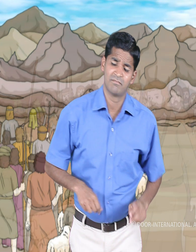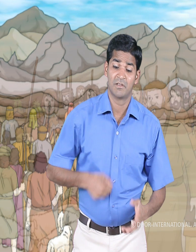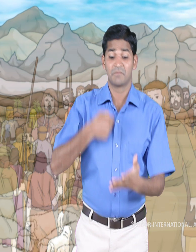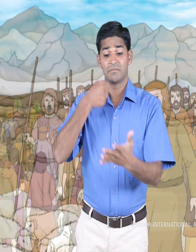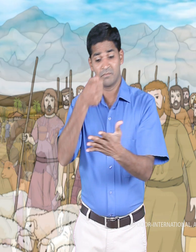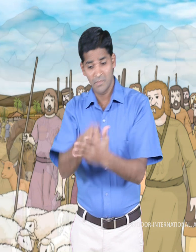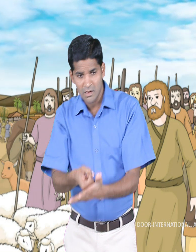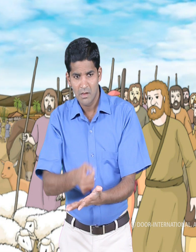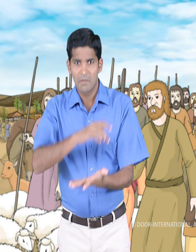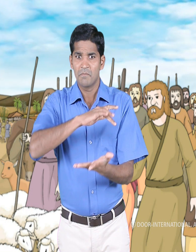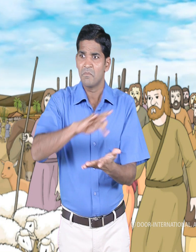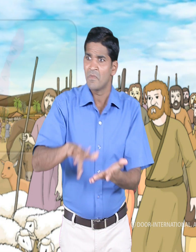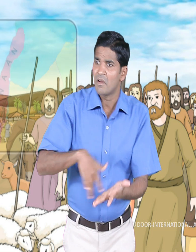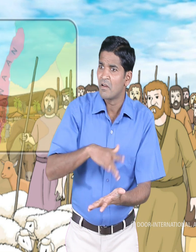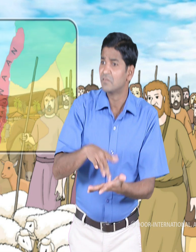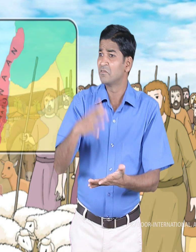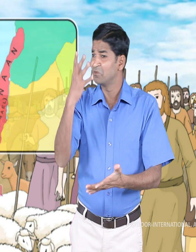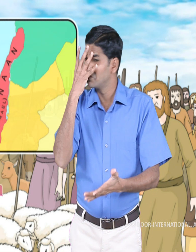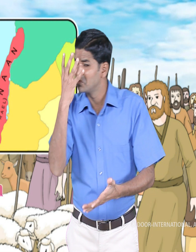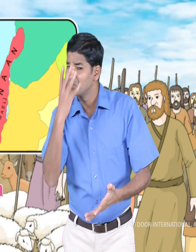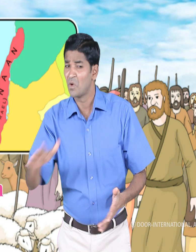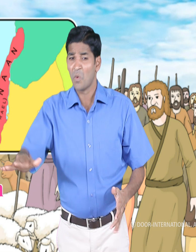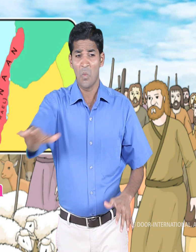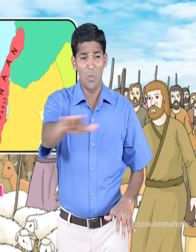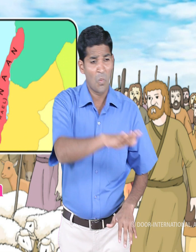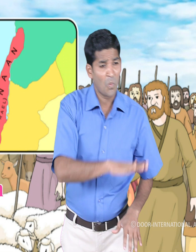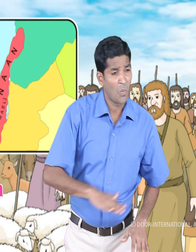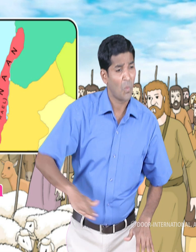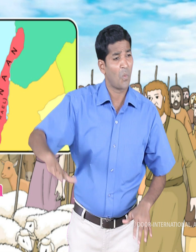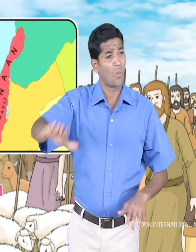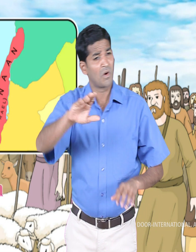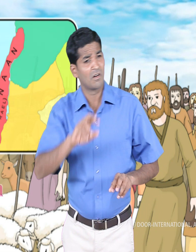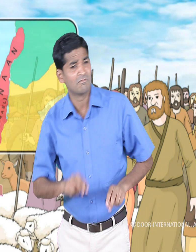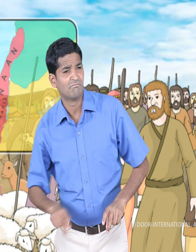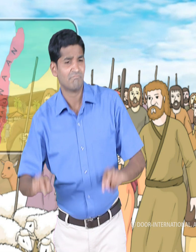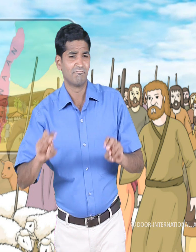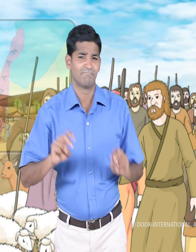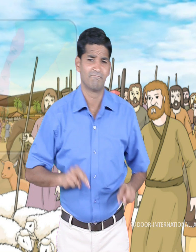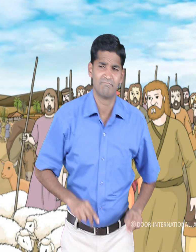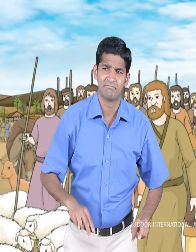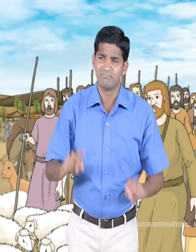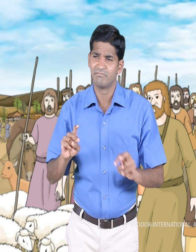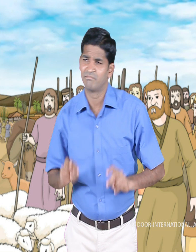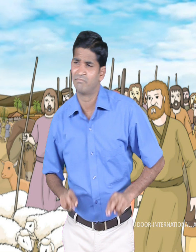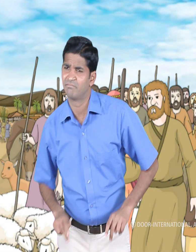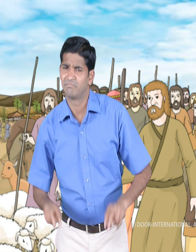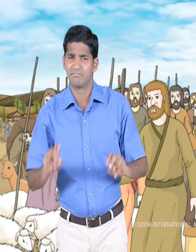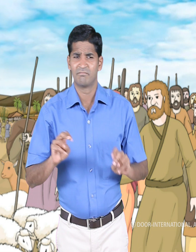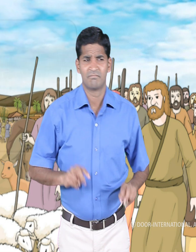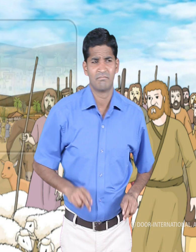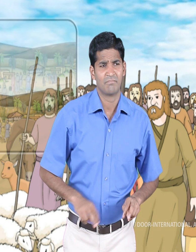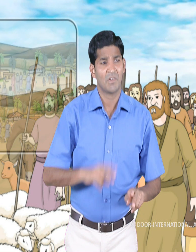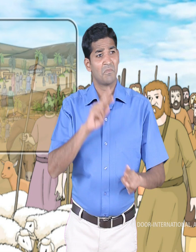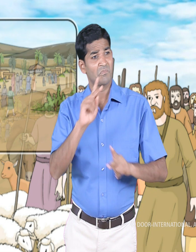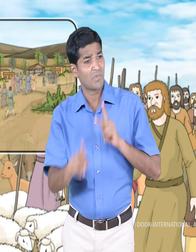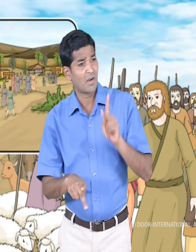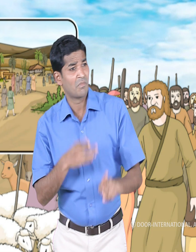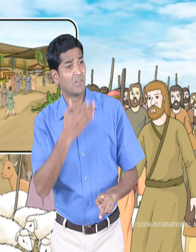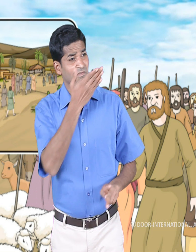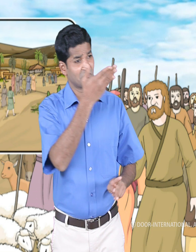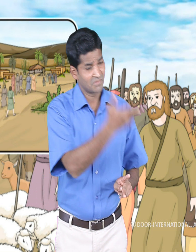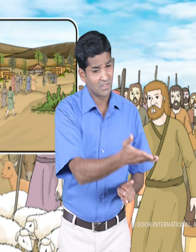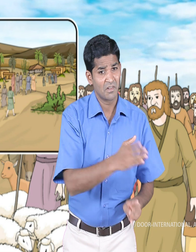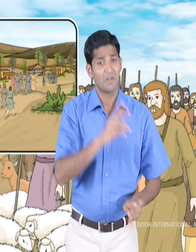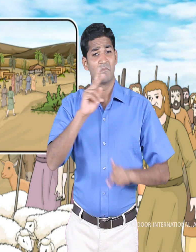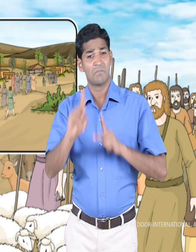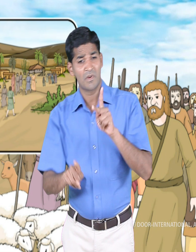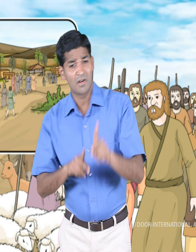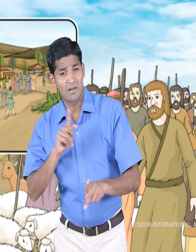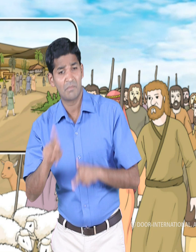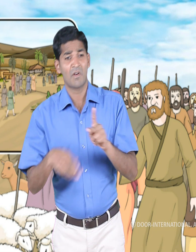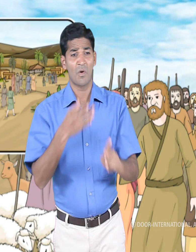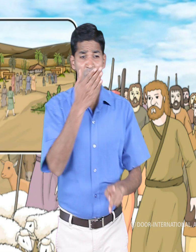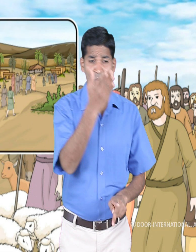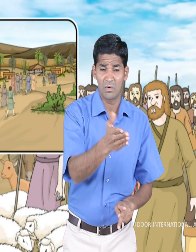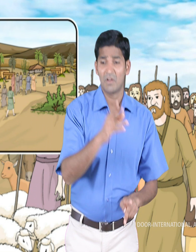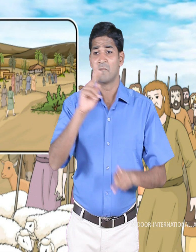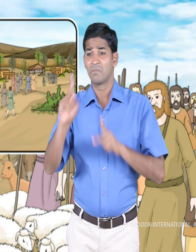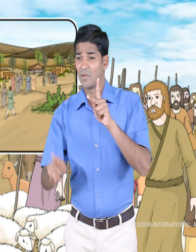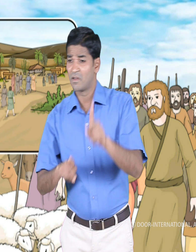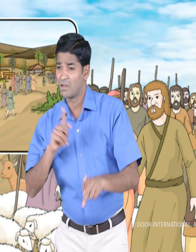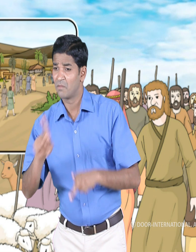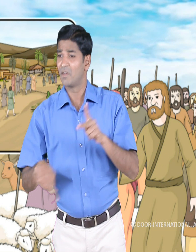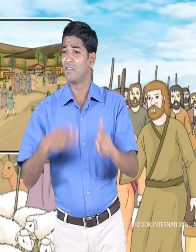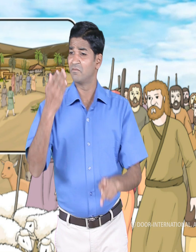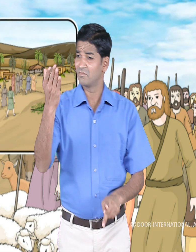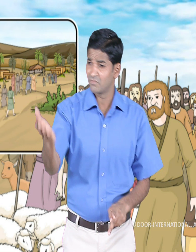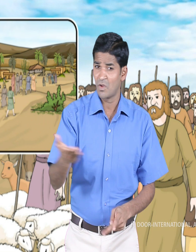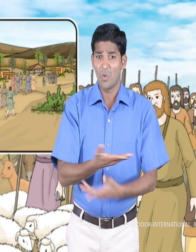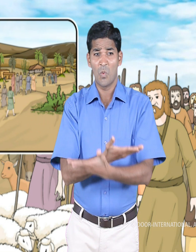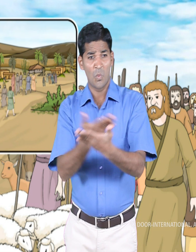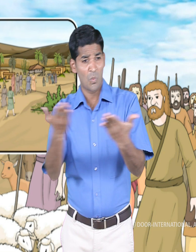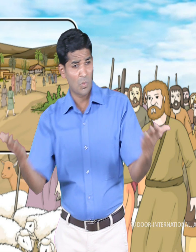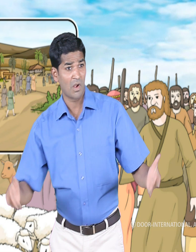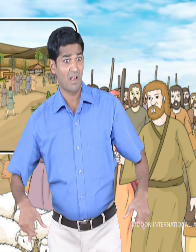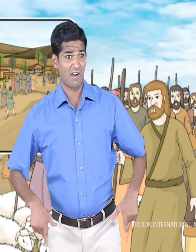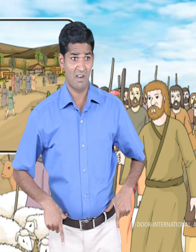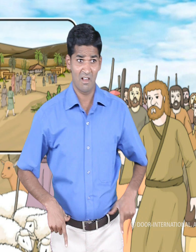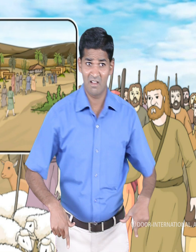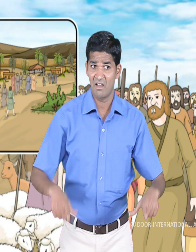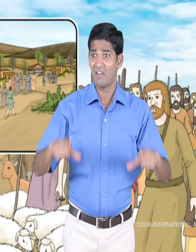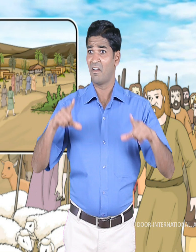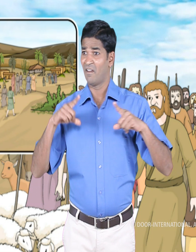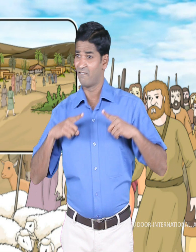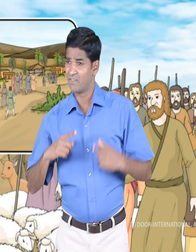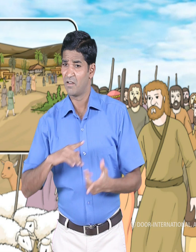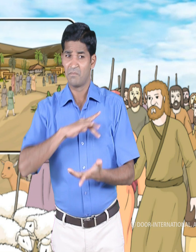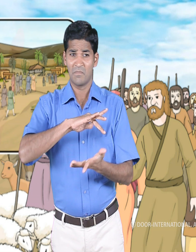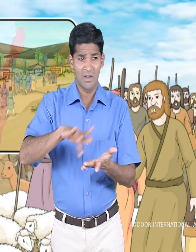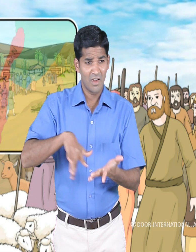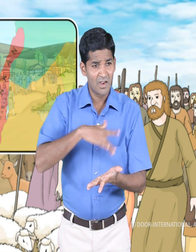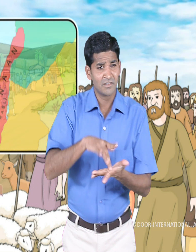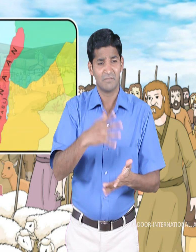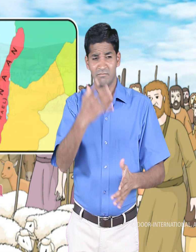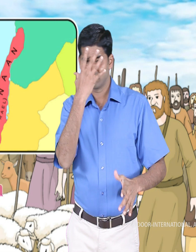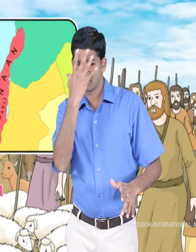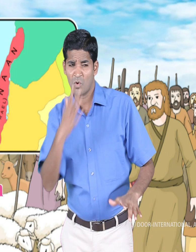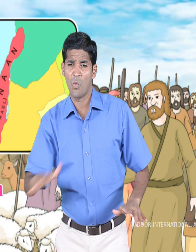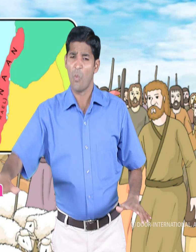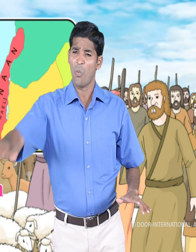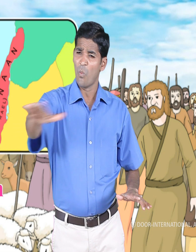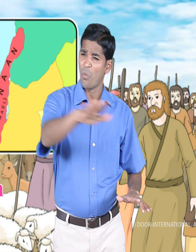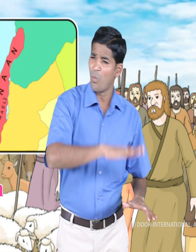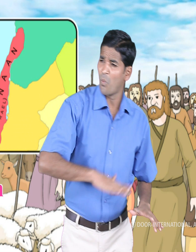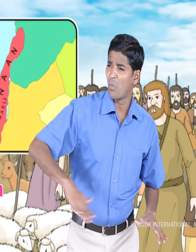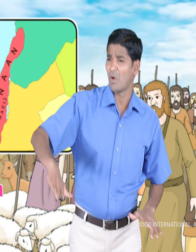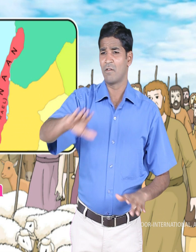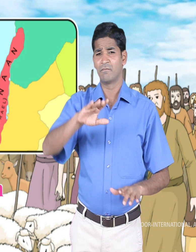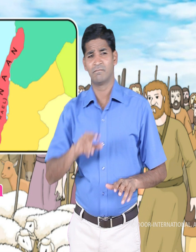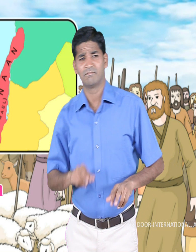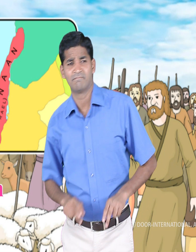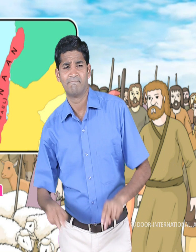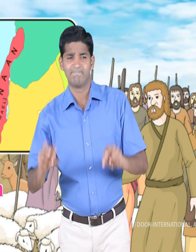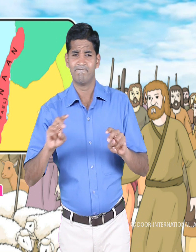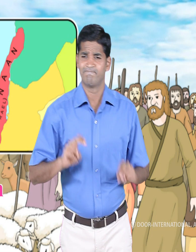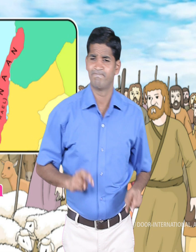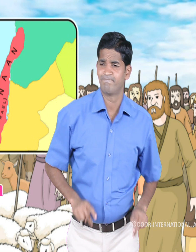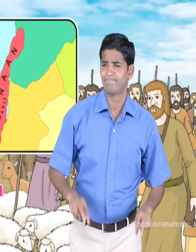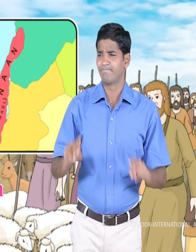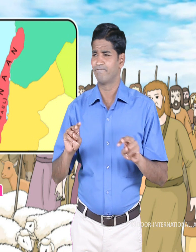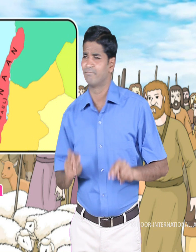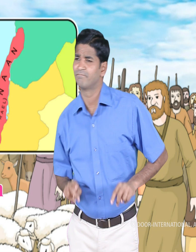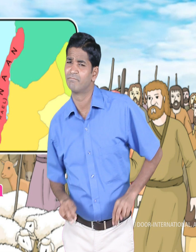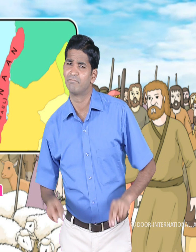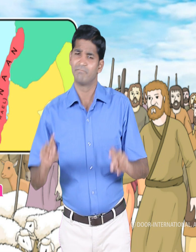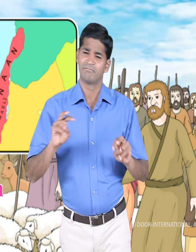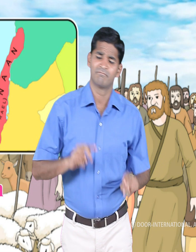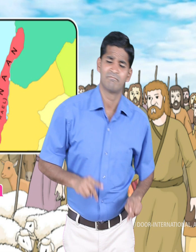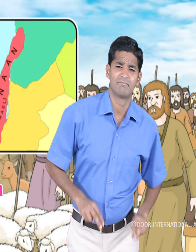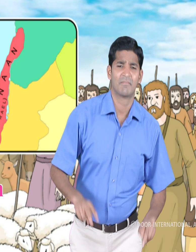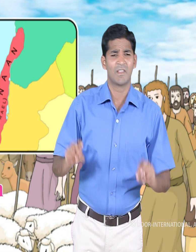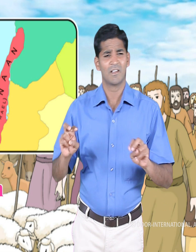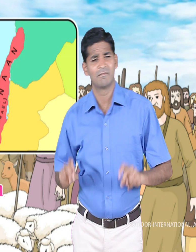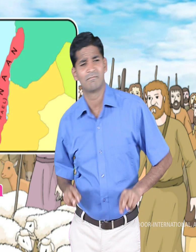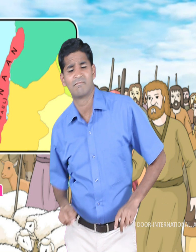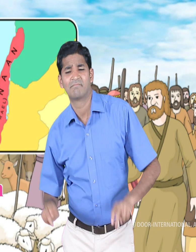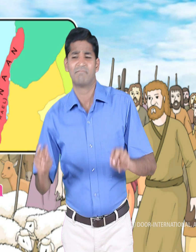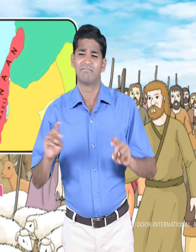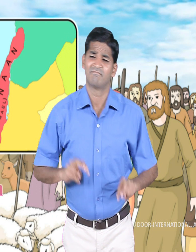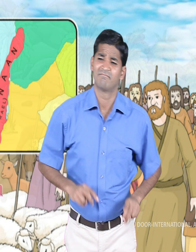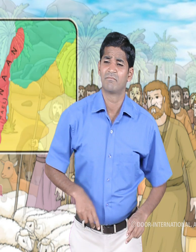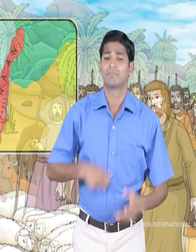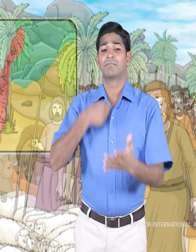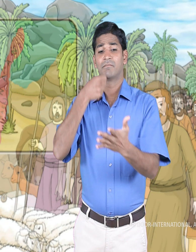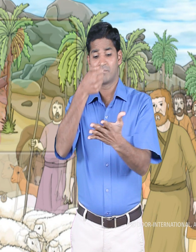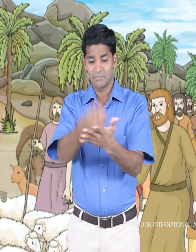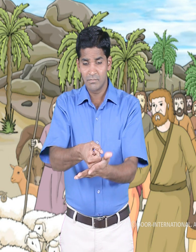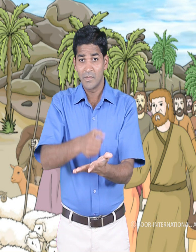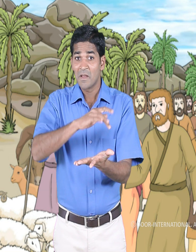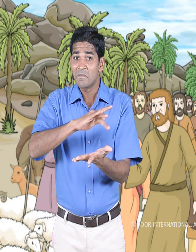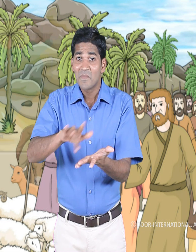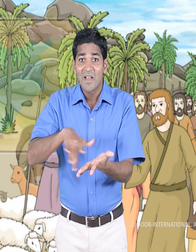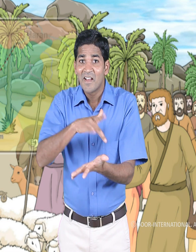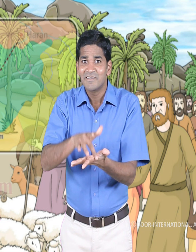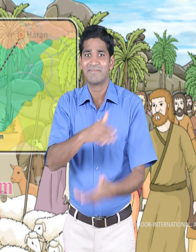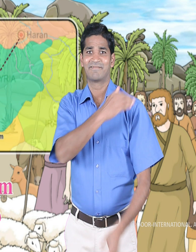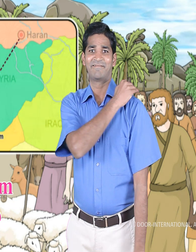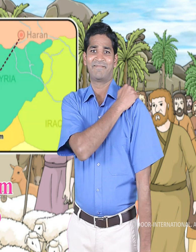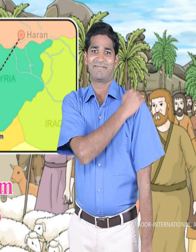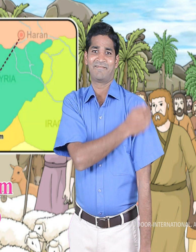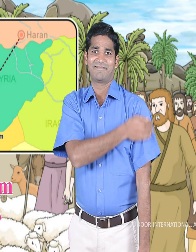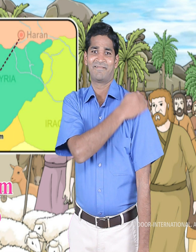When they came to the land of Canaan, Abram traveled through the land as far as the site of the Oak of Moreh at Shechem.